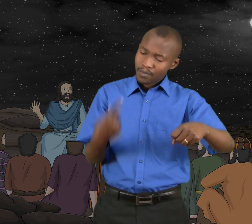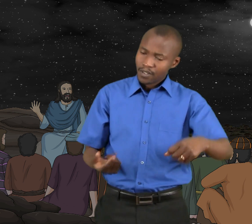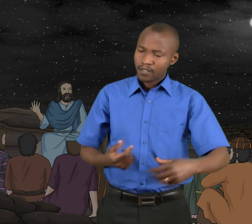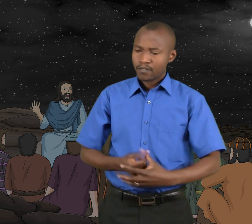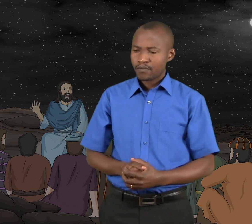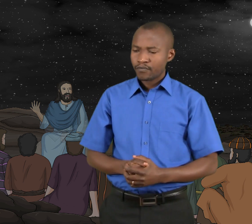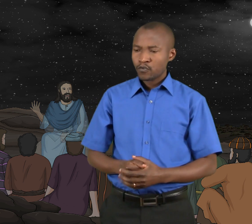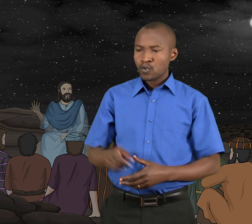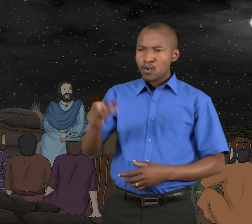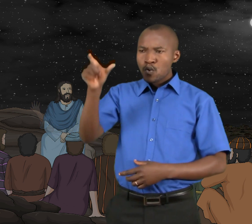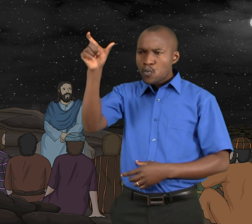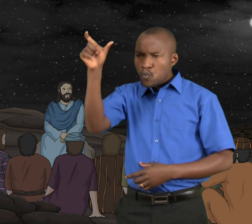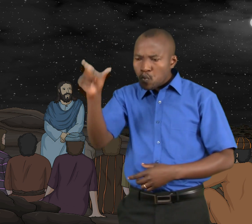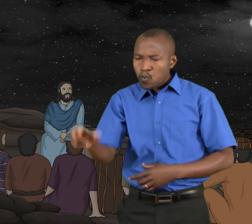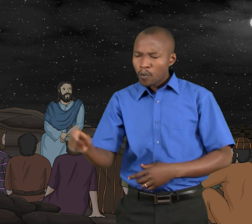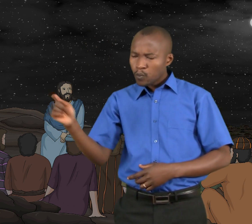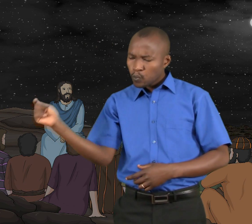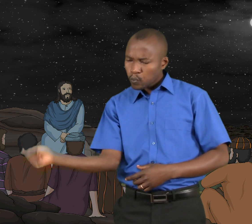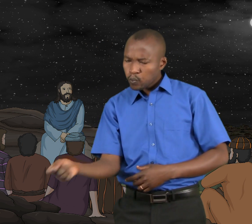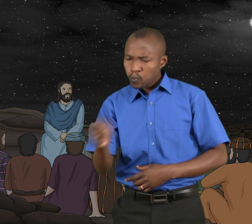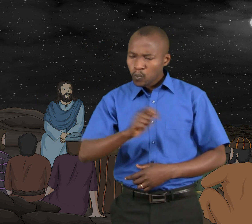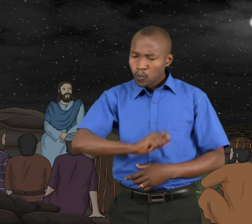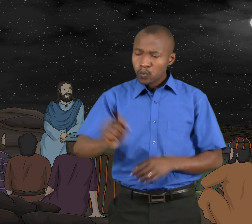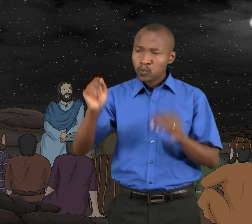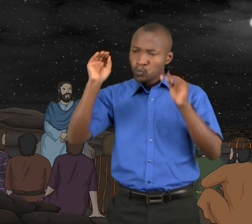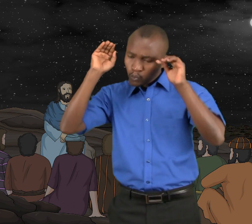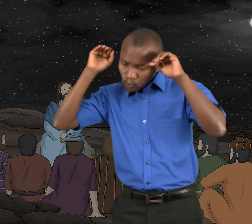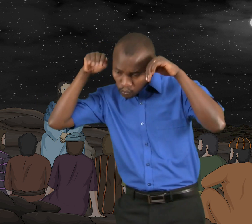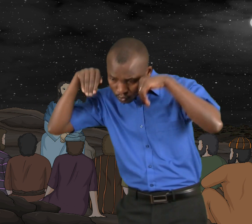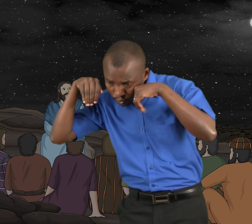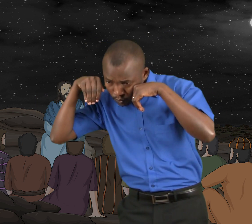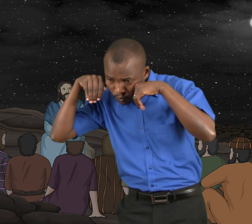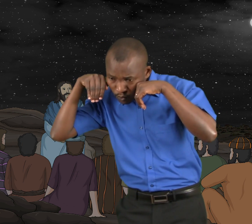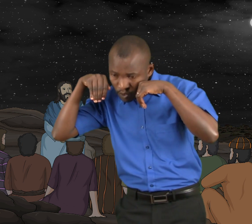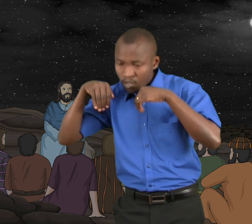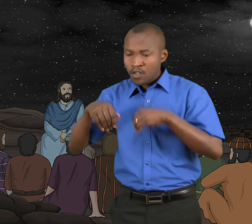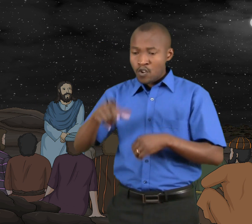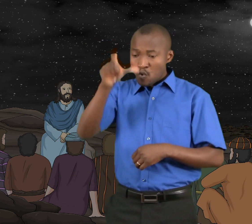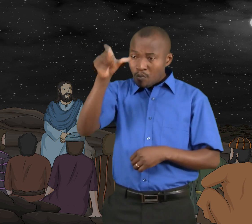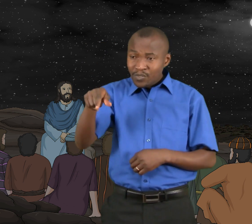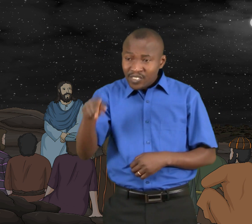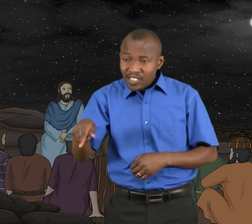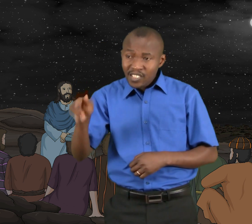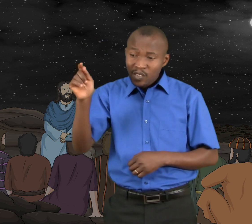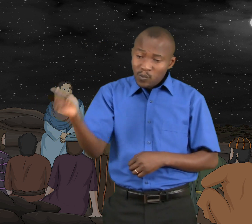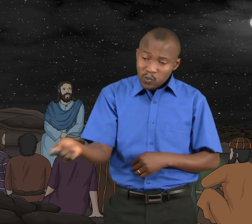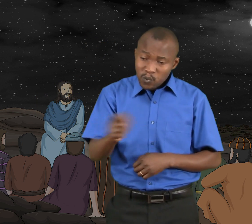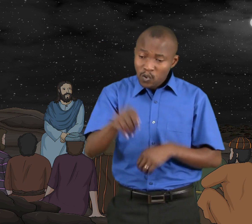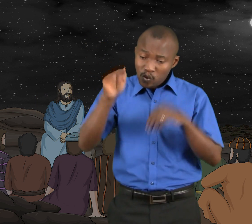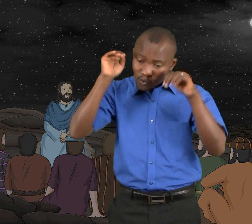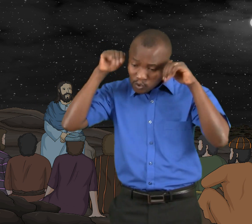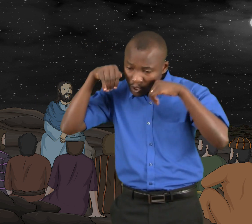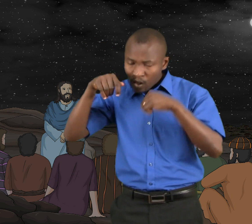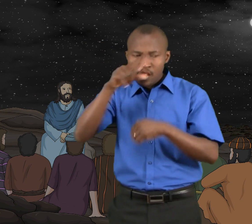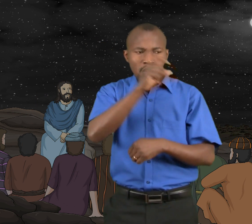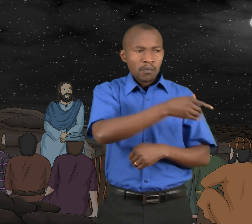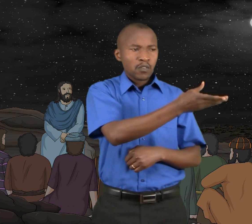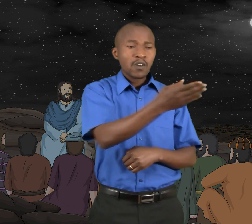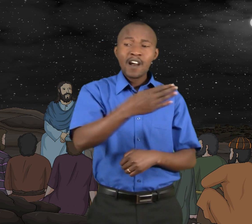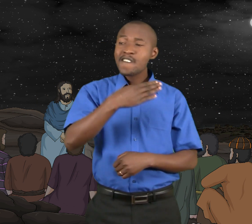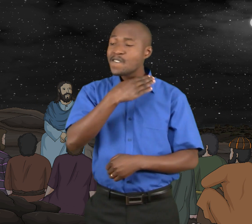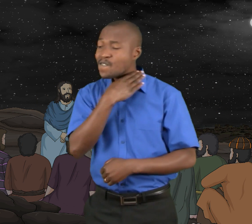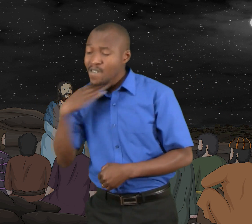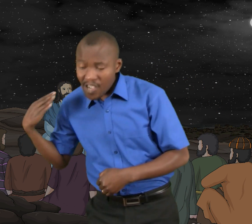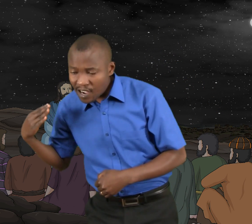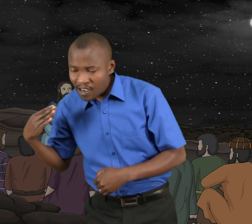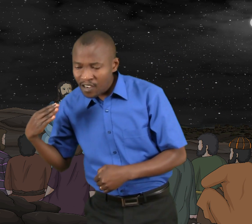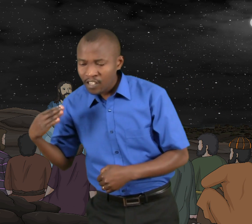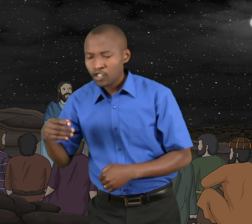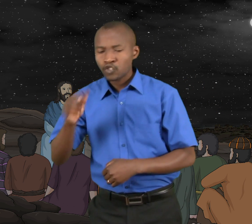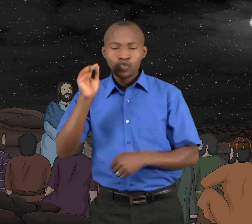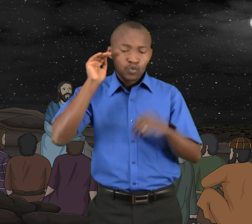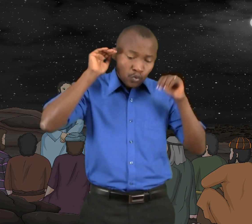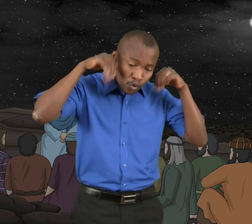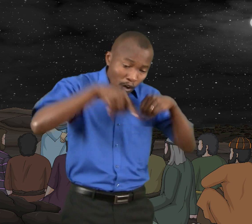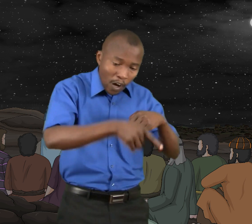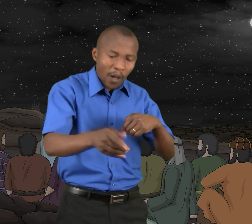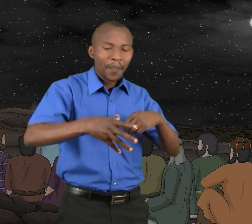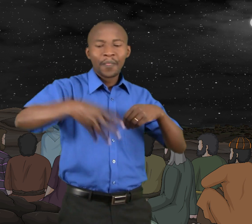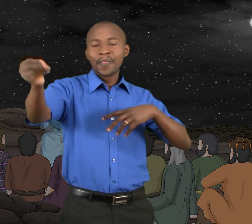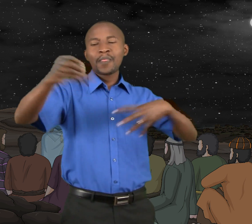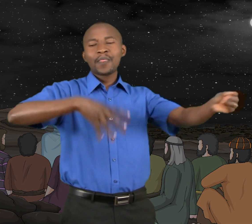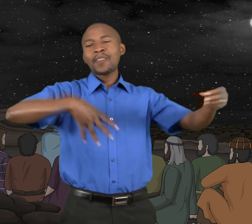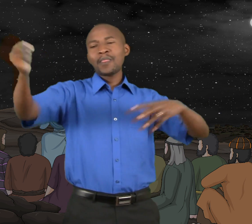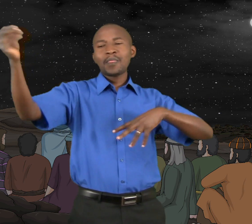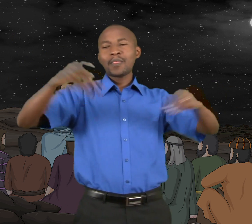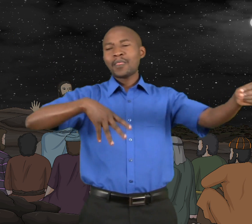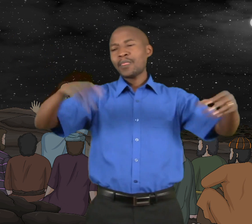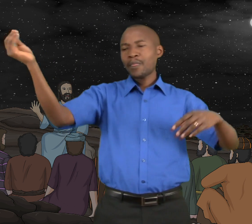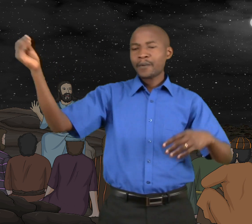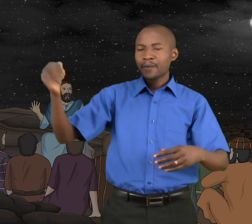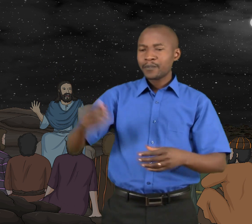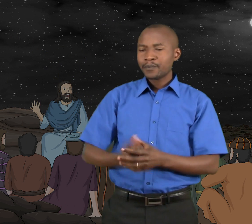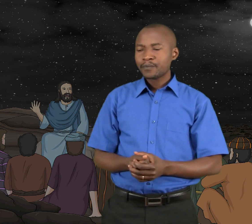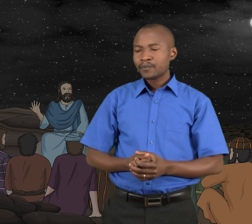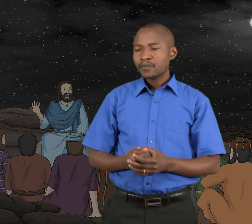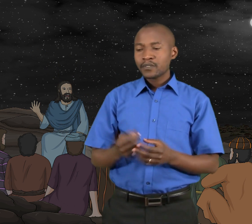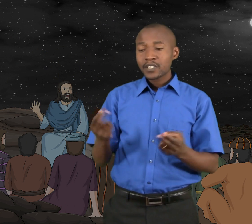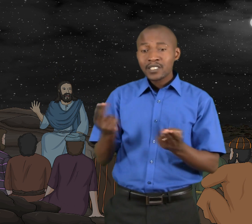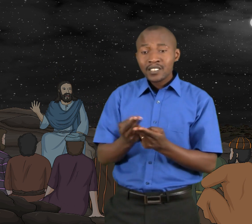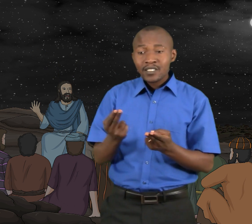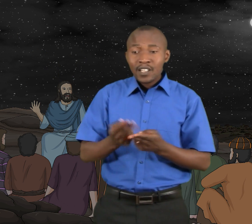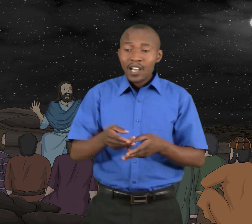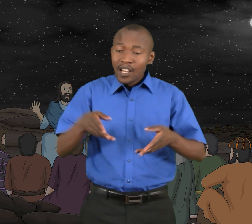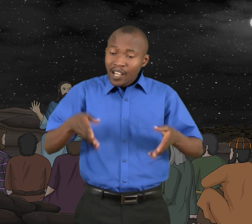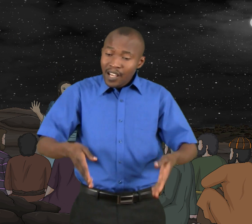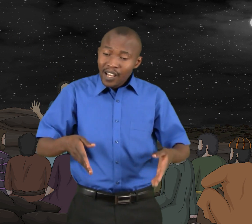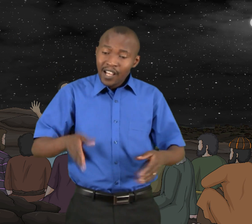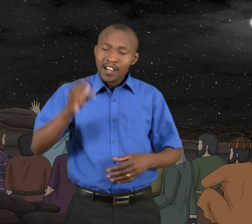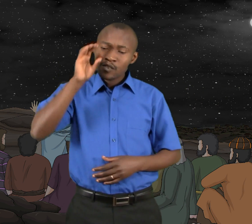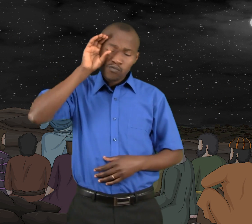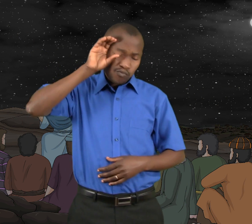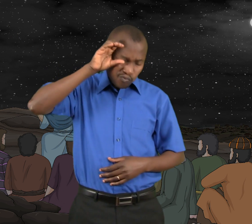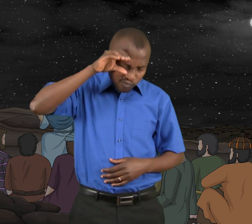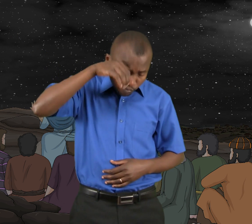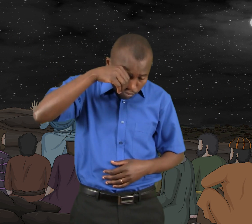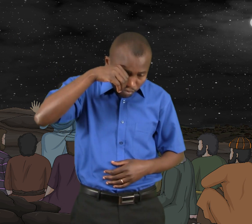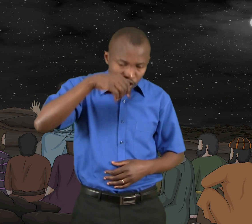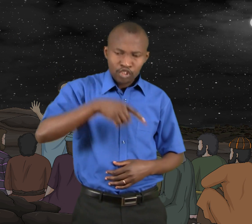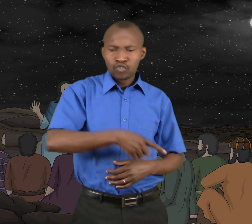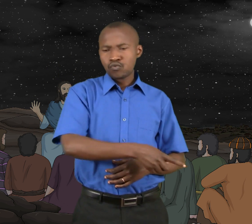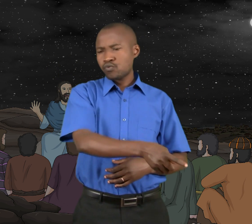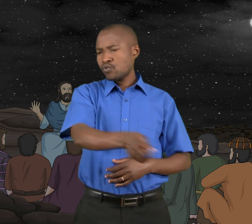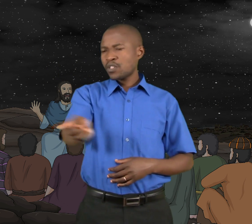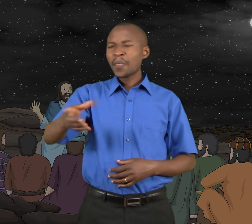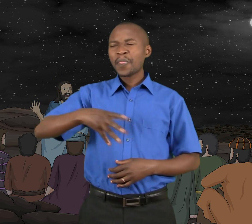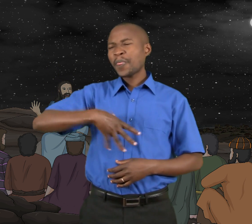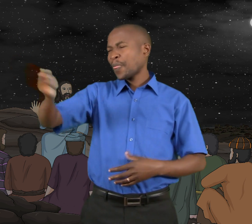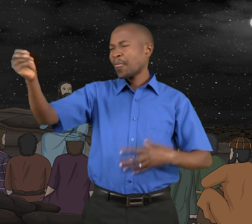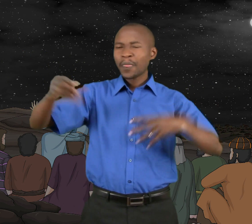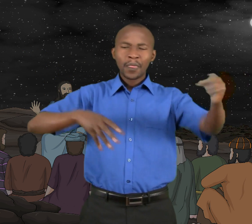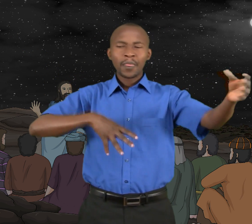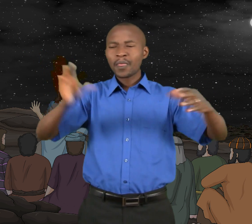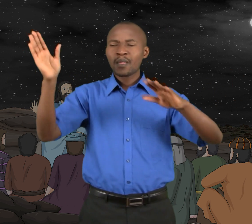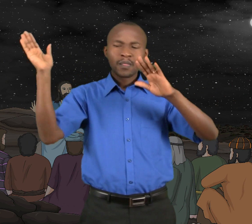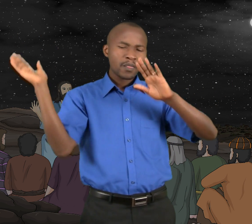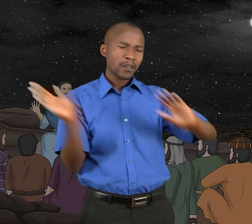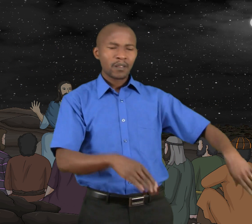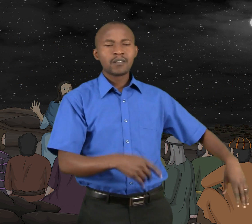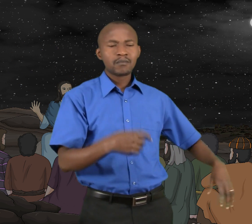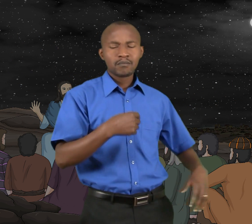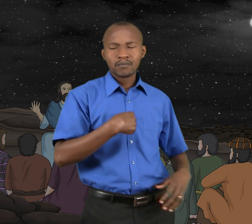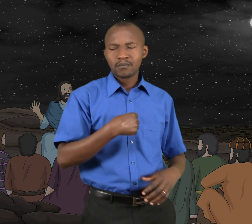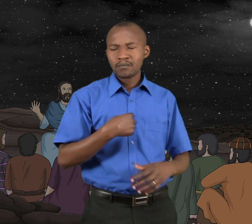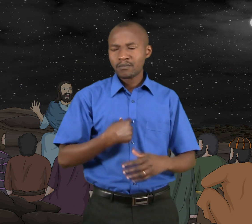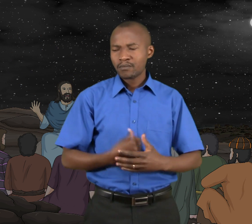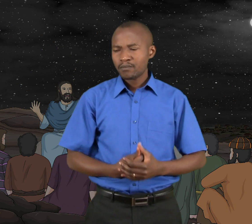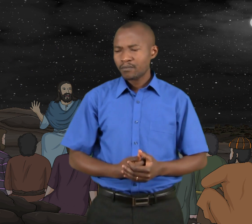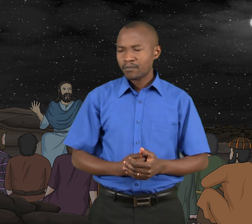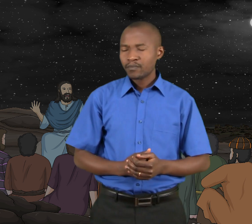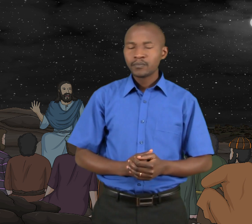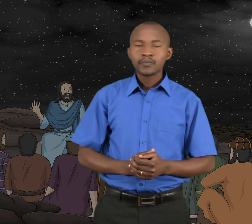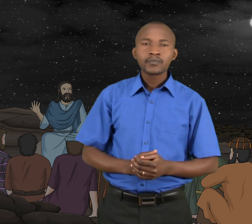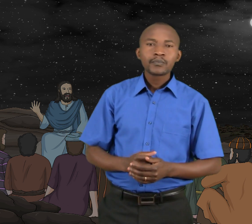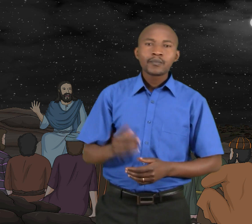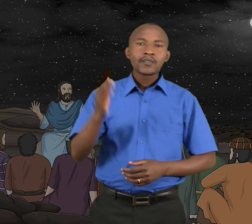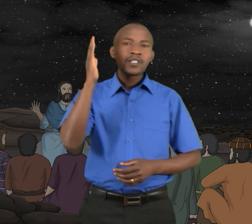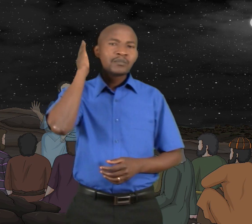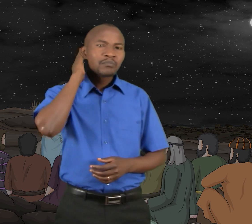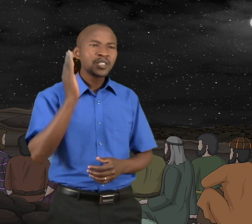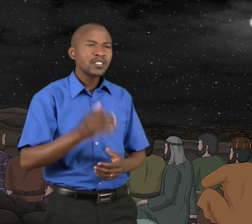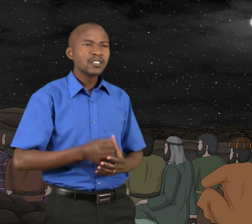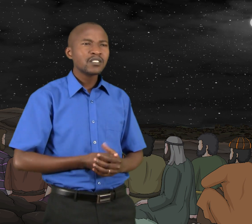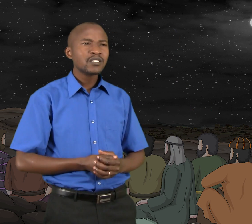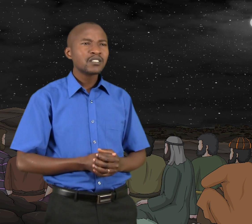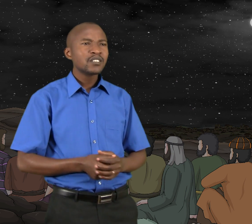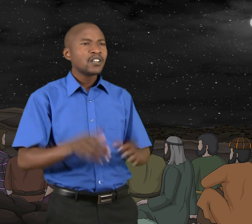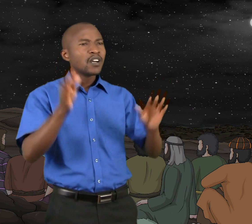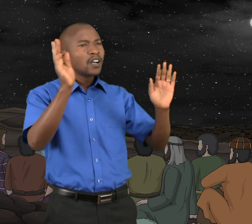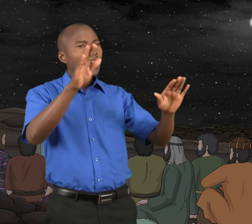Peter said to Him, “Even if all fall away on account of You, I never will.”